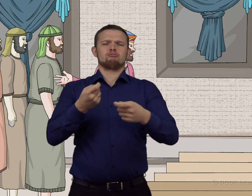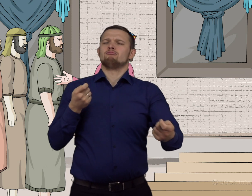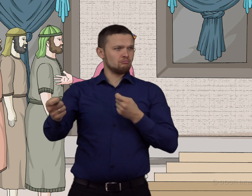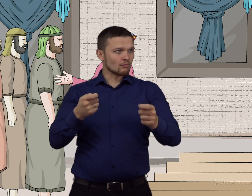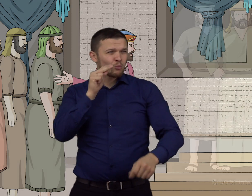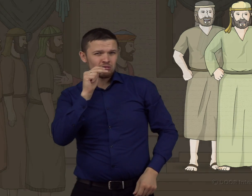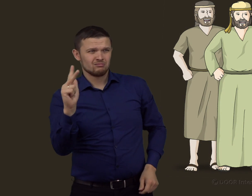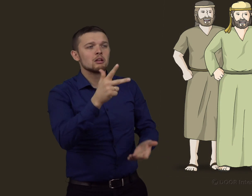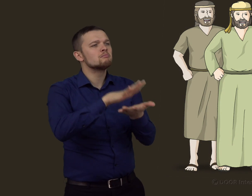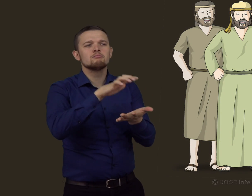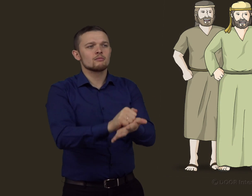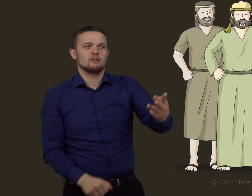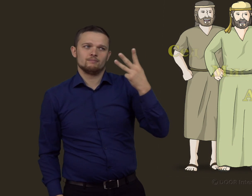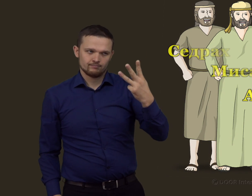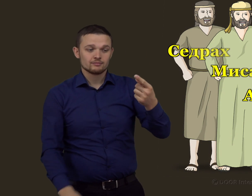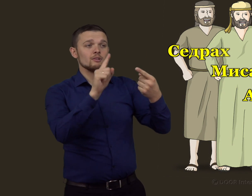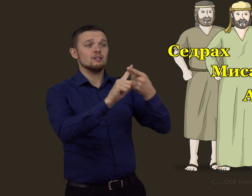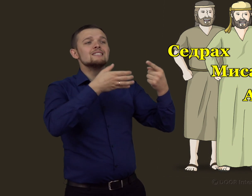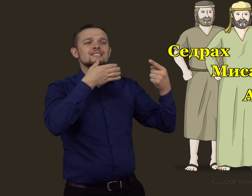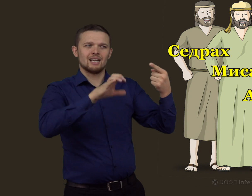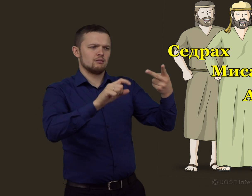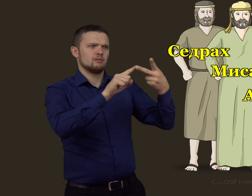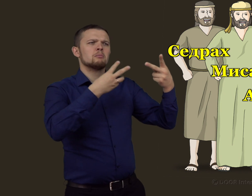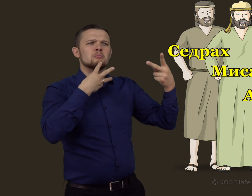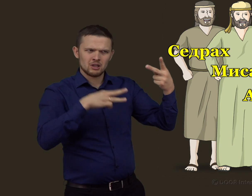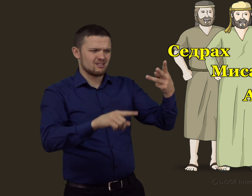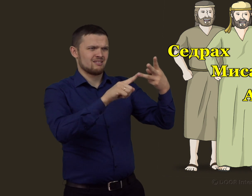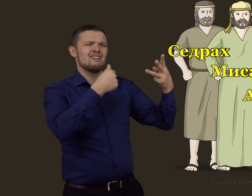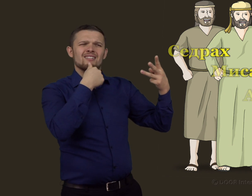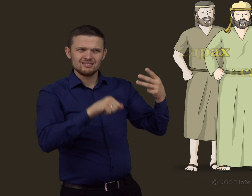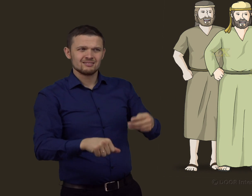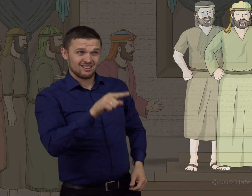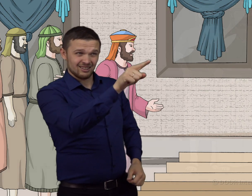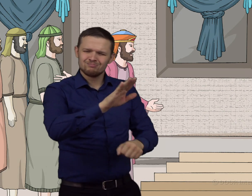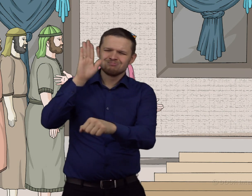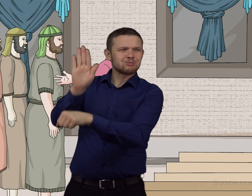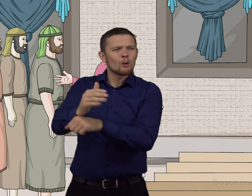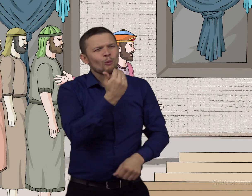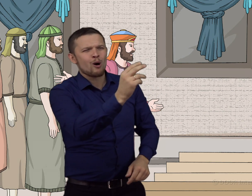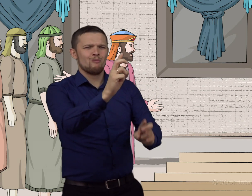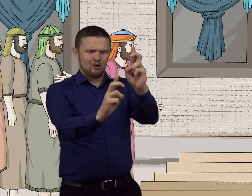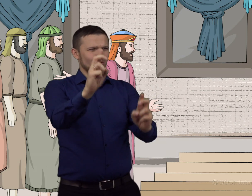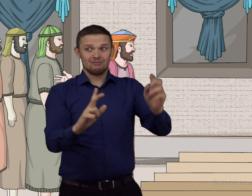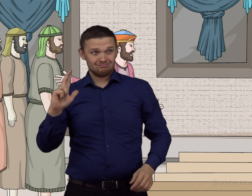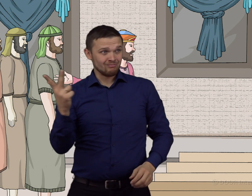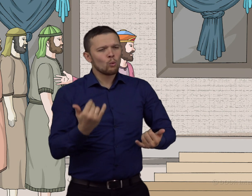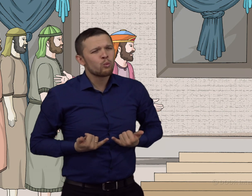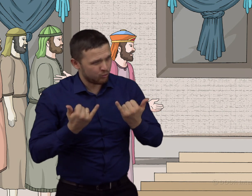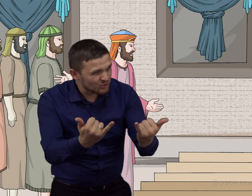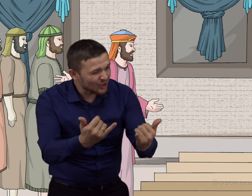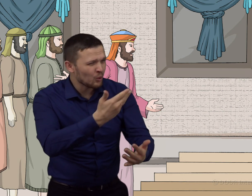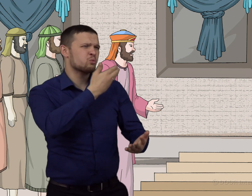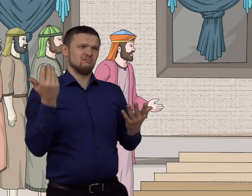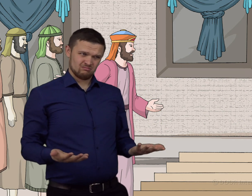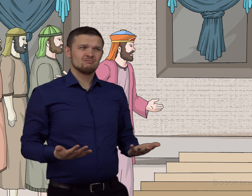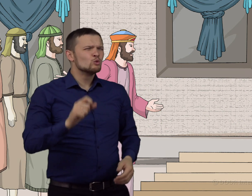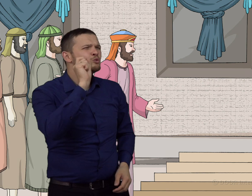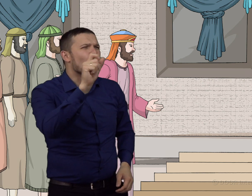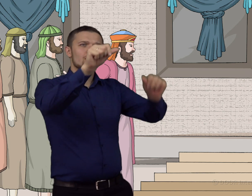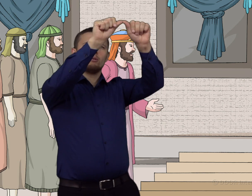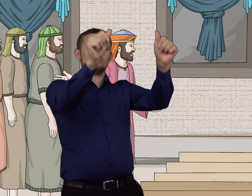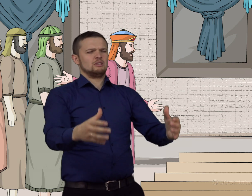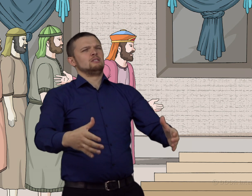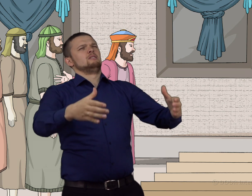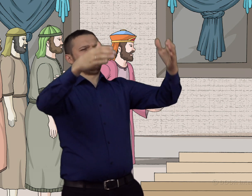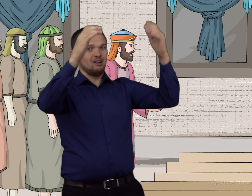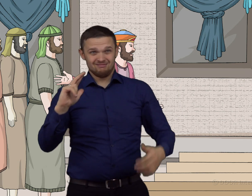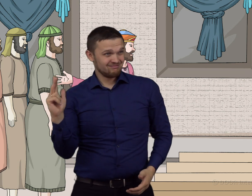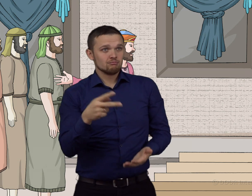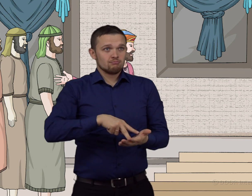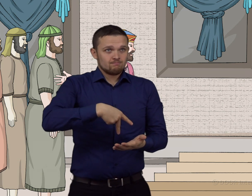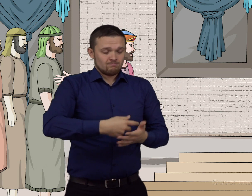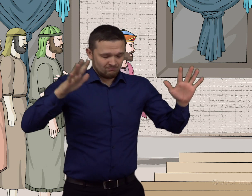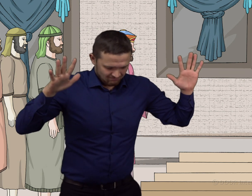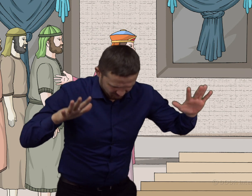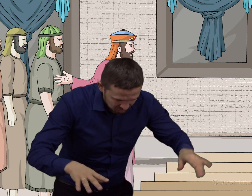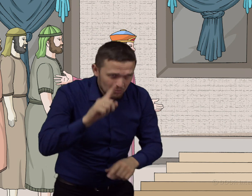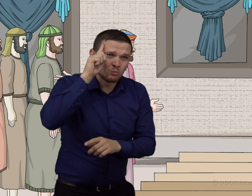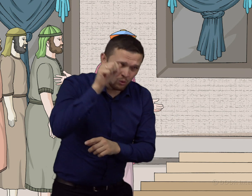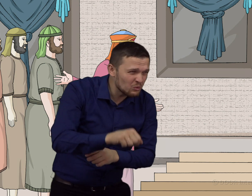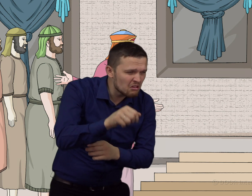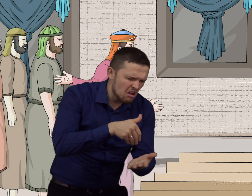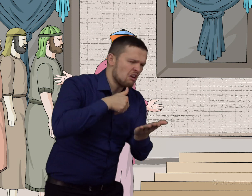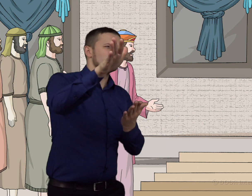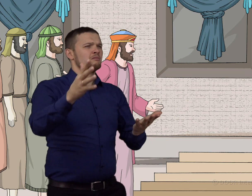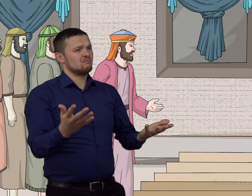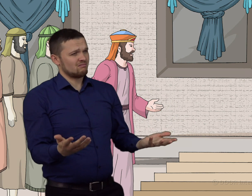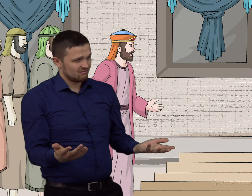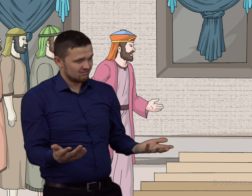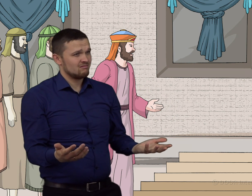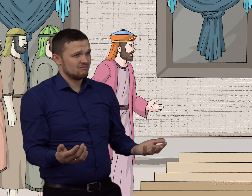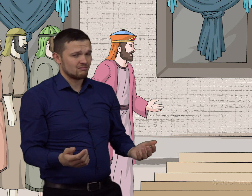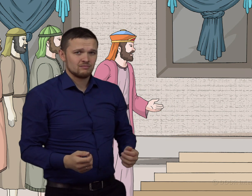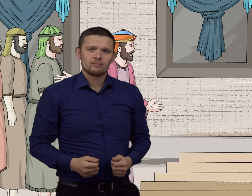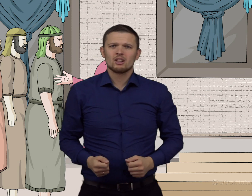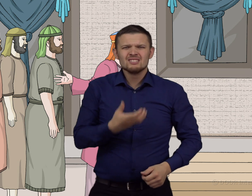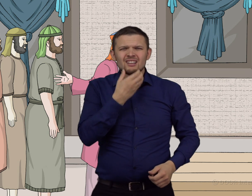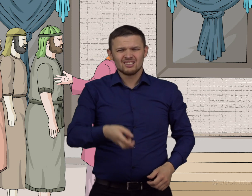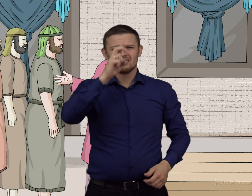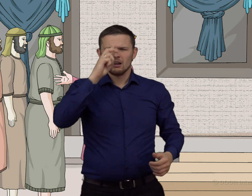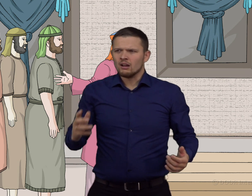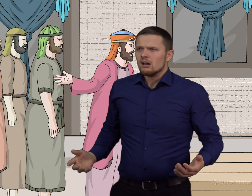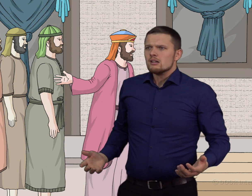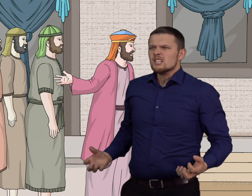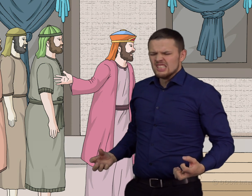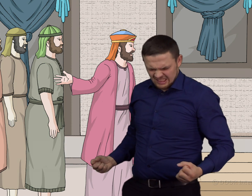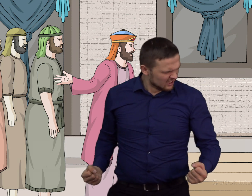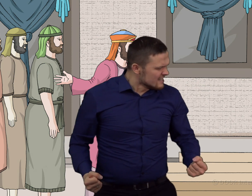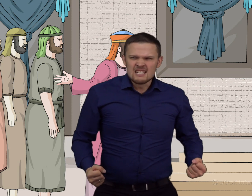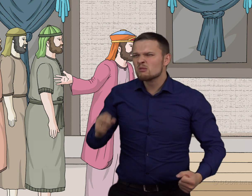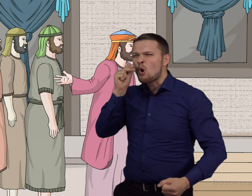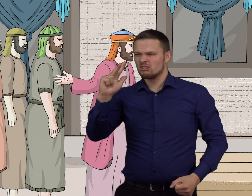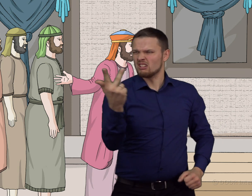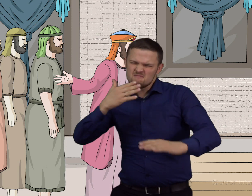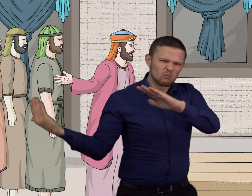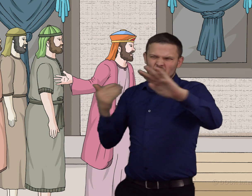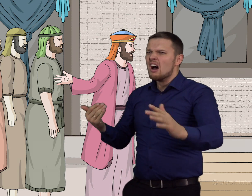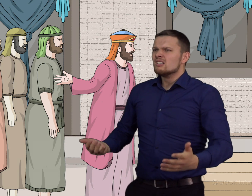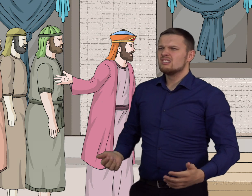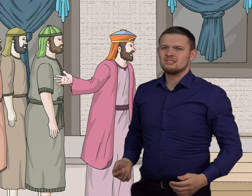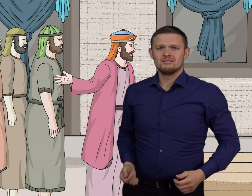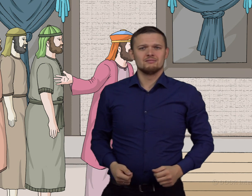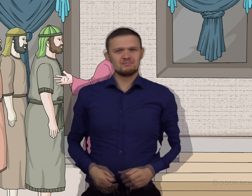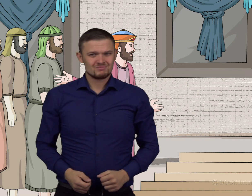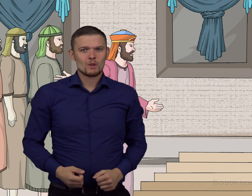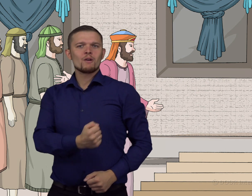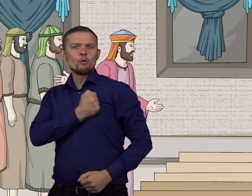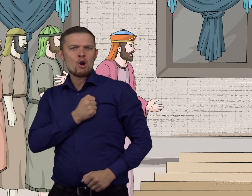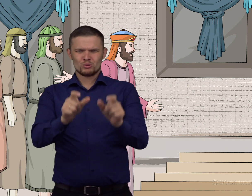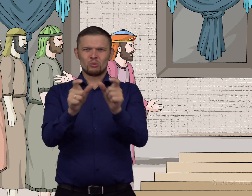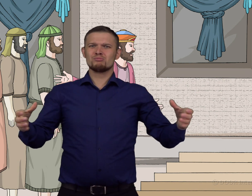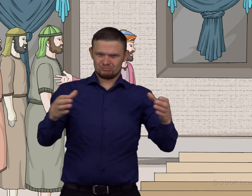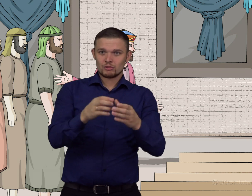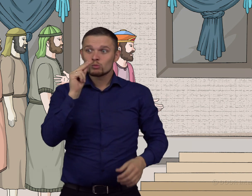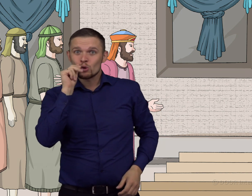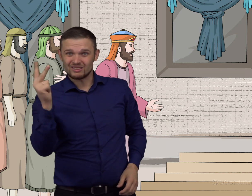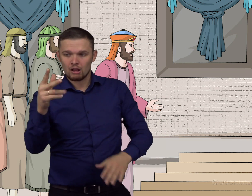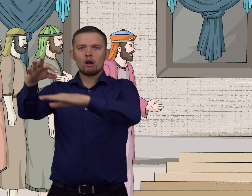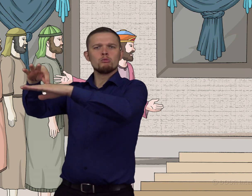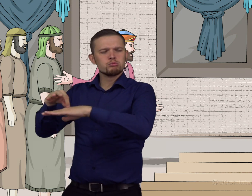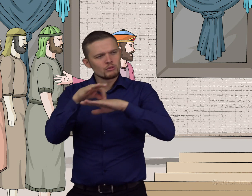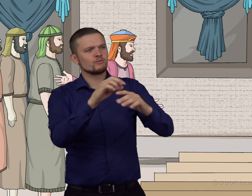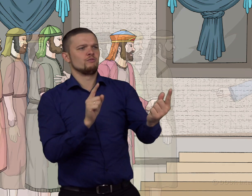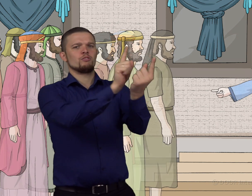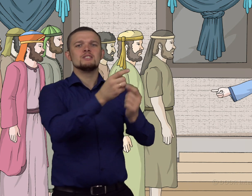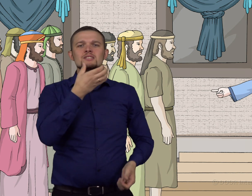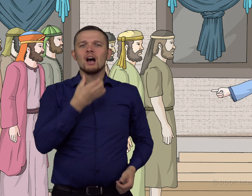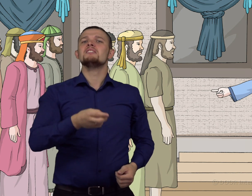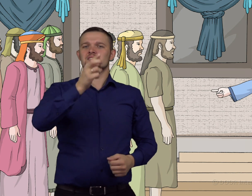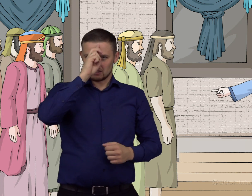But there are some Jews you have appointed to manage the province of Babylon—Shadrach, Meshach, and Abednego—who have ignored you, O king, and have refused to serve your gods or worship the golden statue you have set up.”